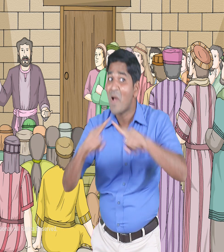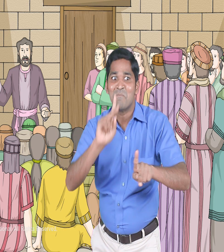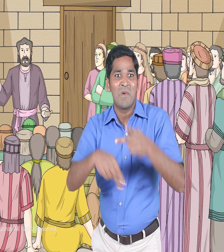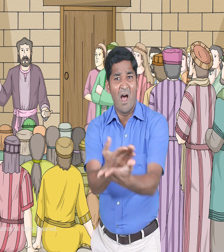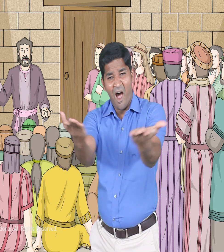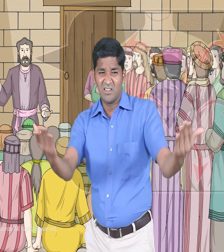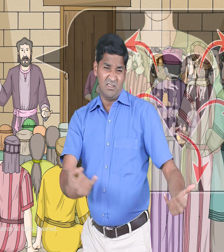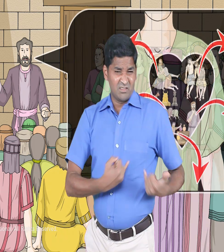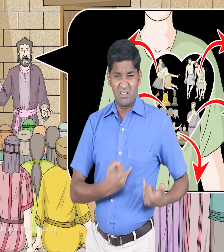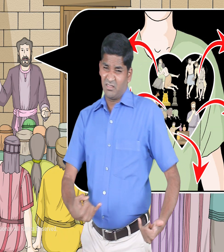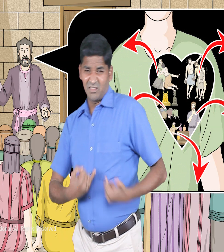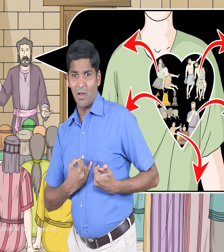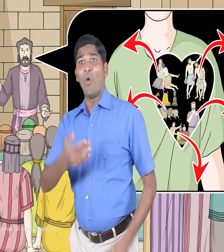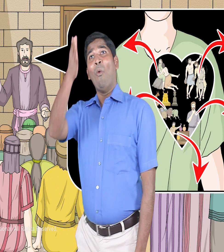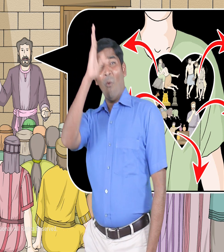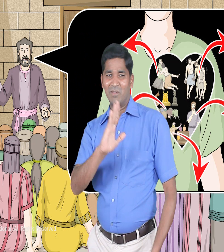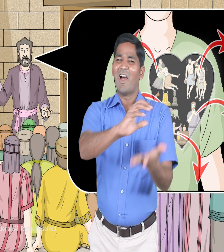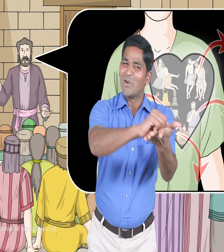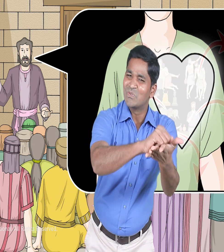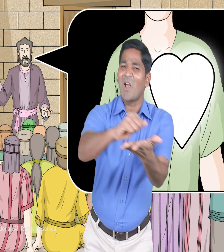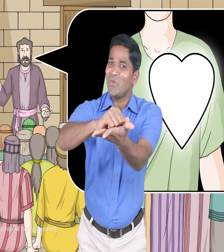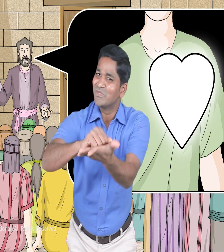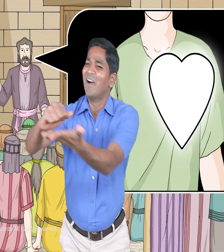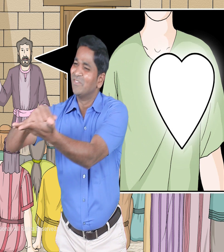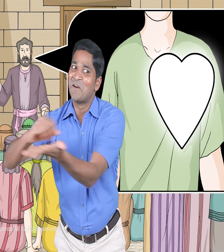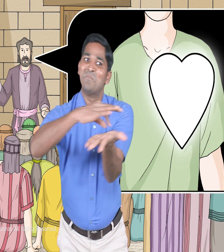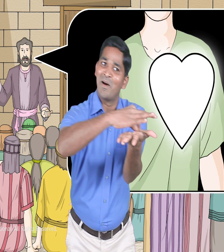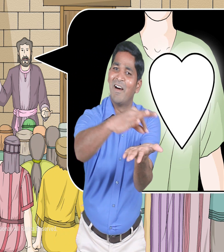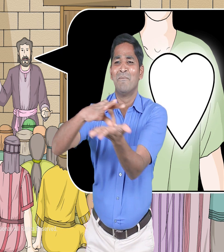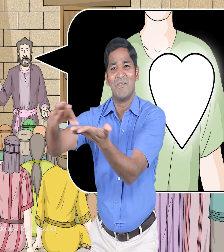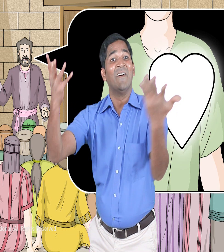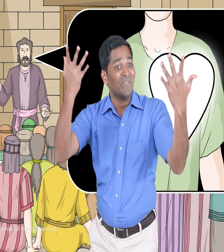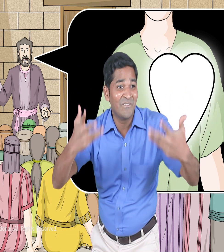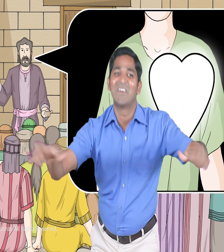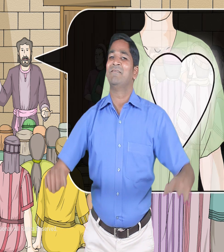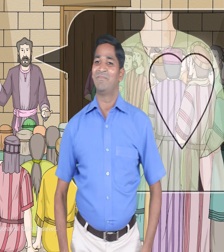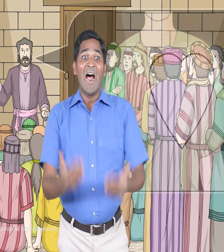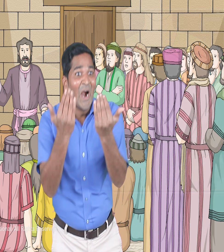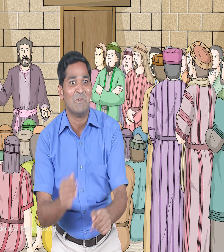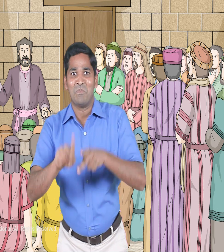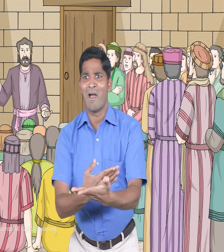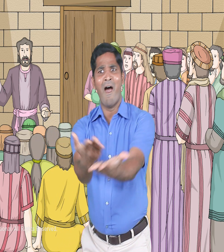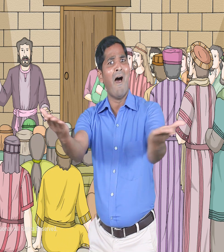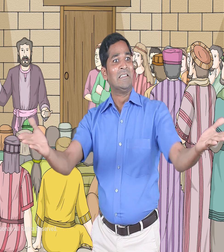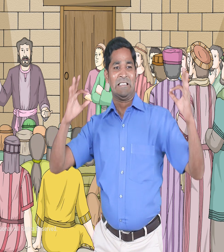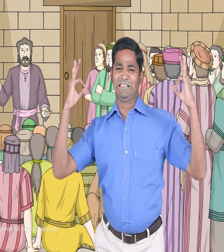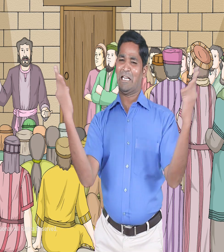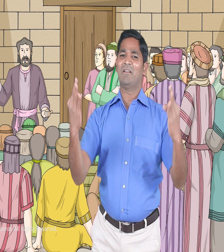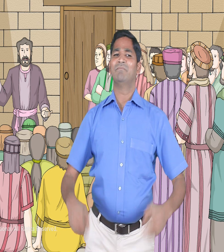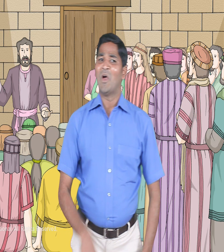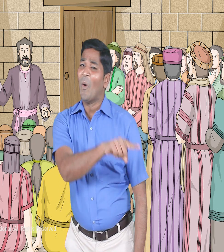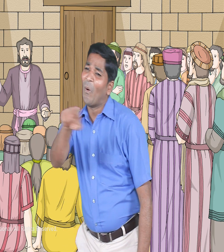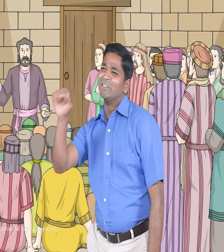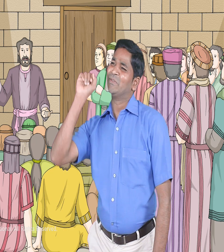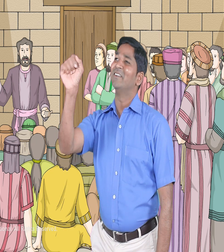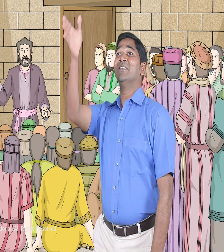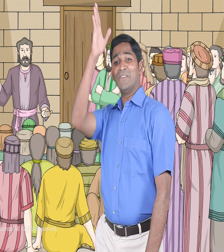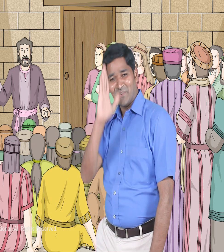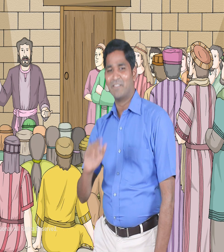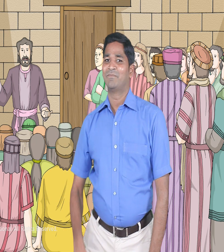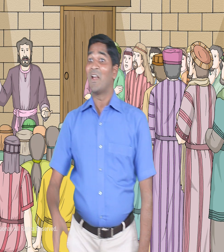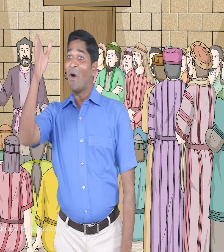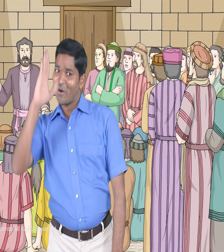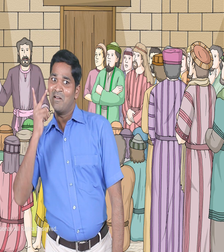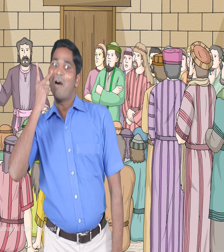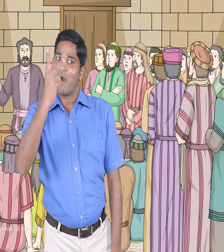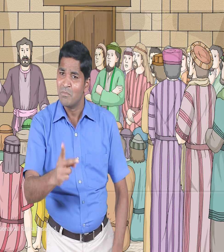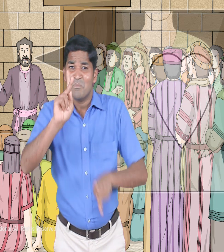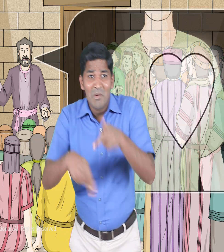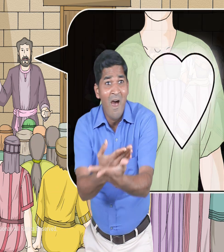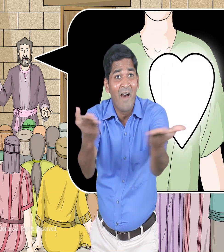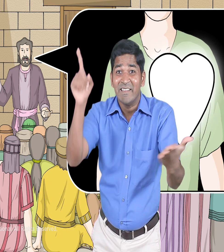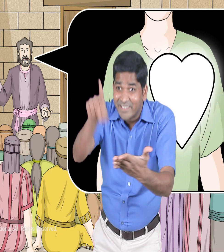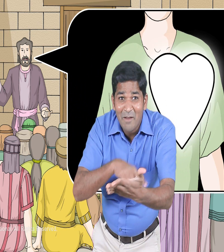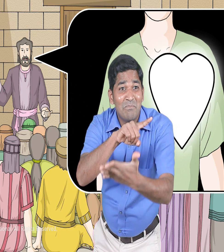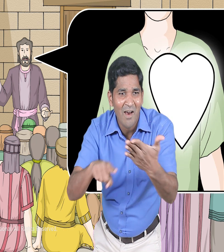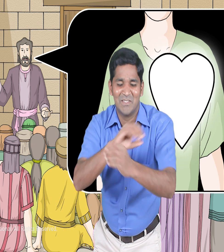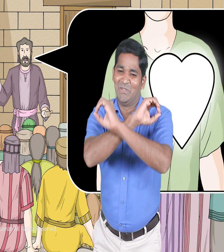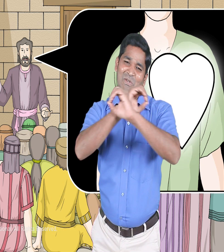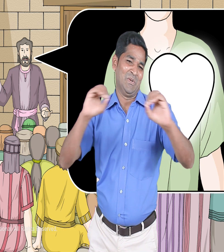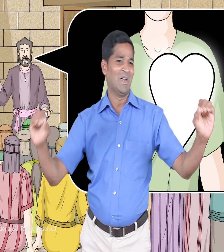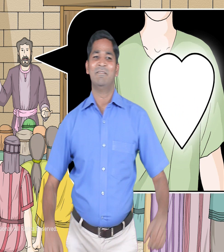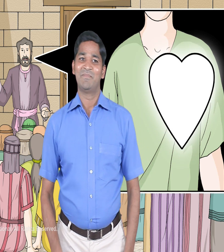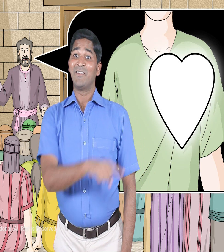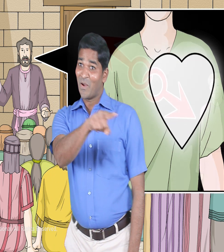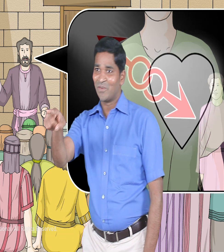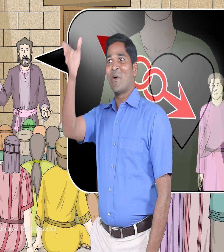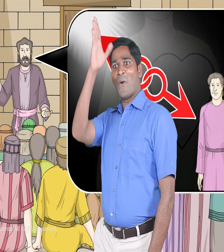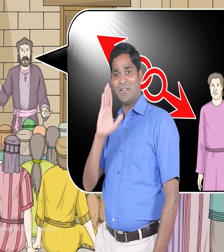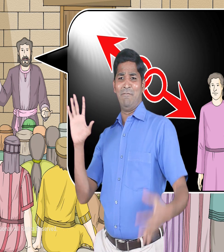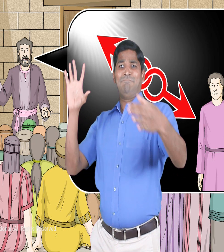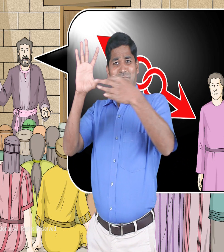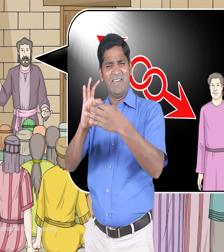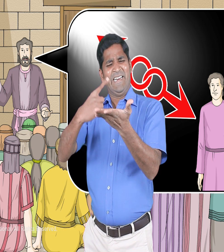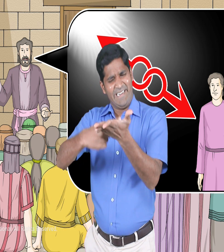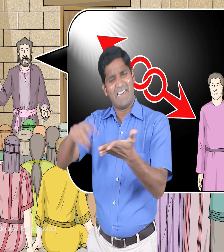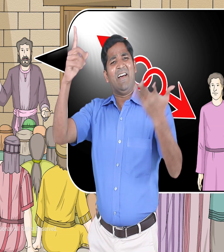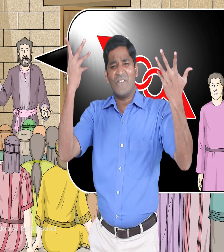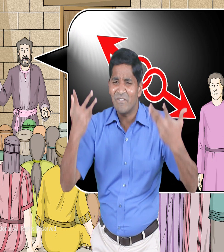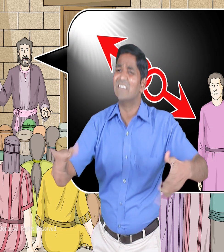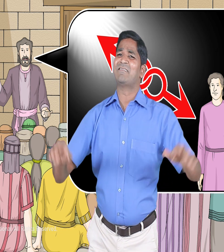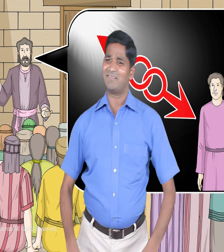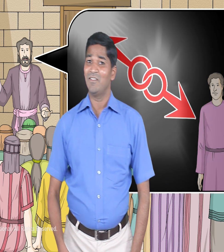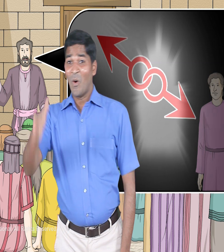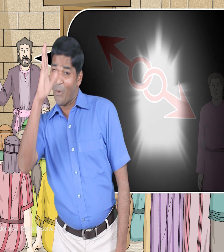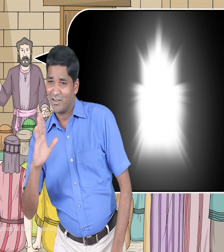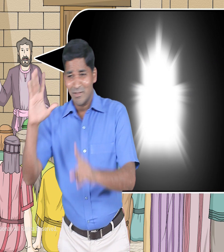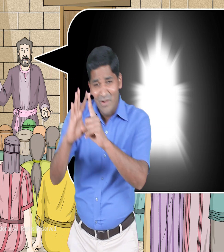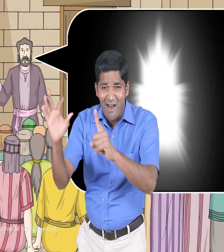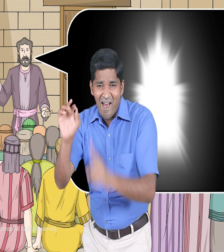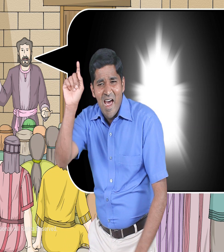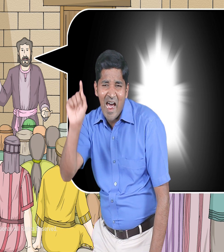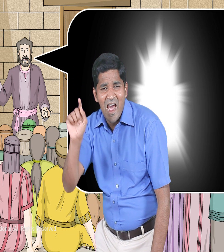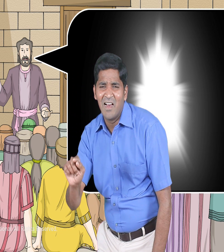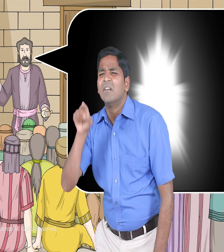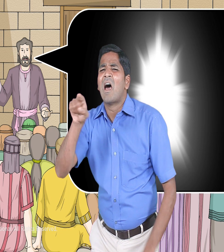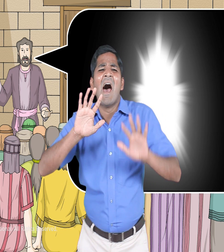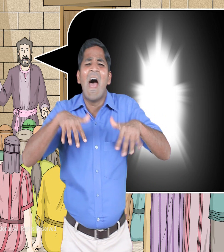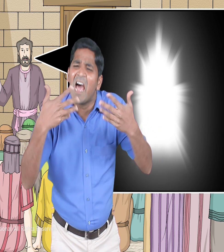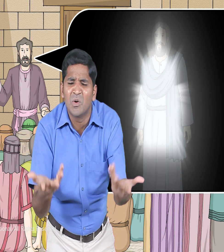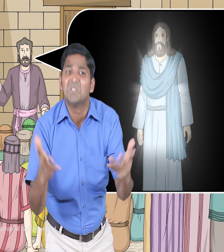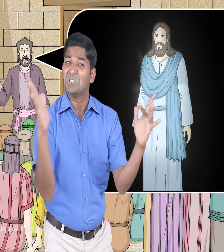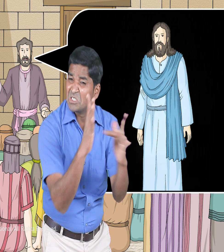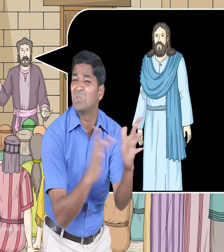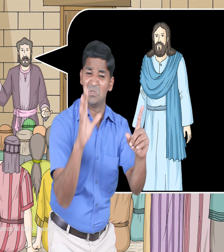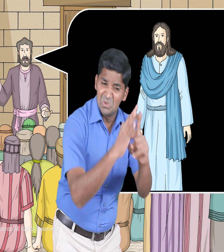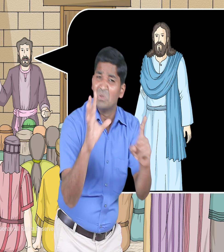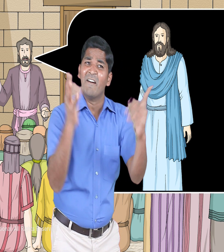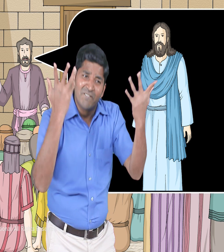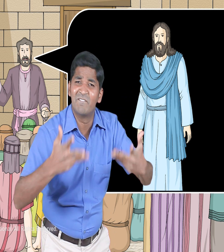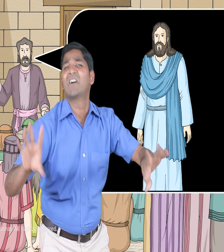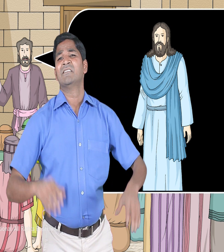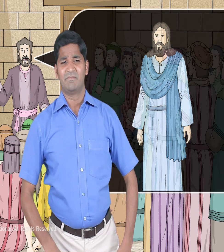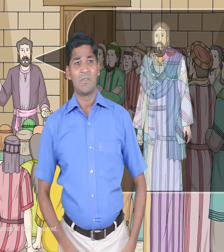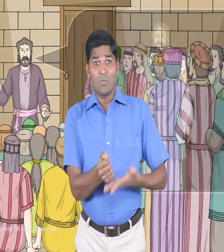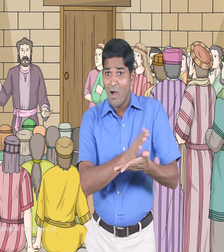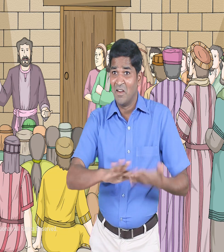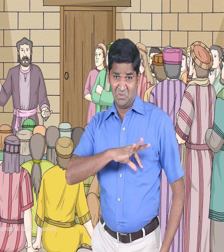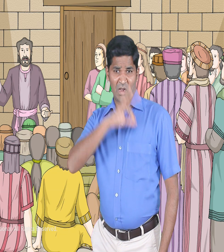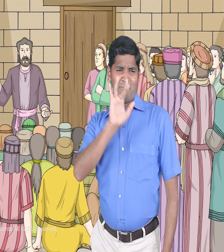But you were washed, you were sanctified, you were justified, in the name of the Lord Jesus Christ and by the Spirit of our God.